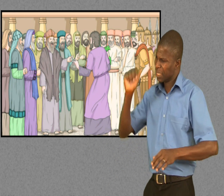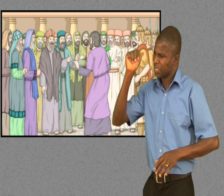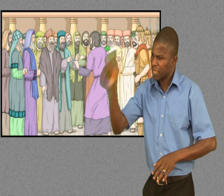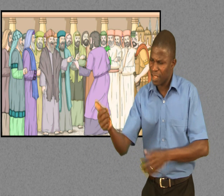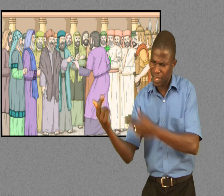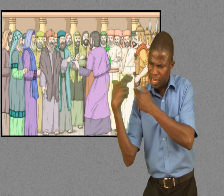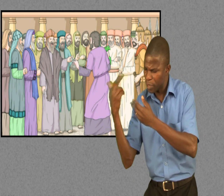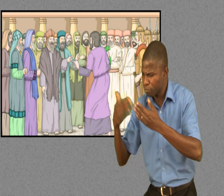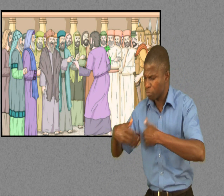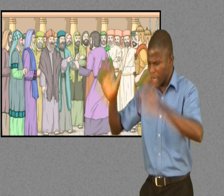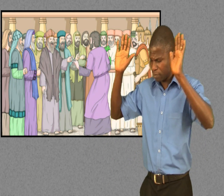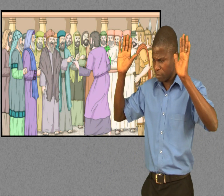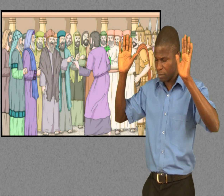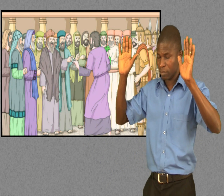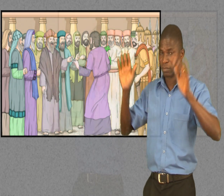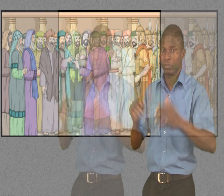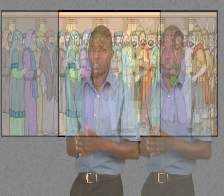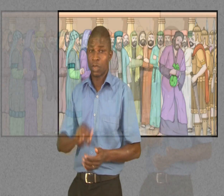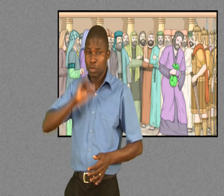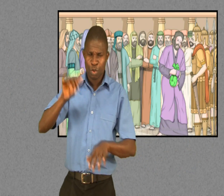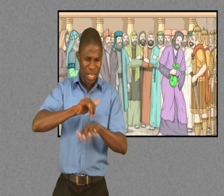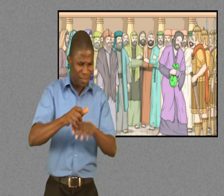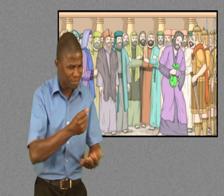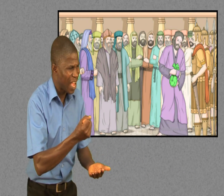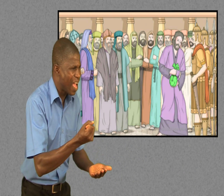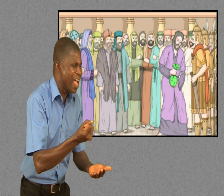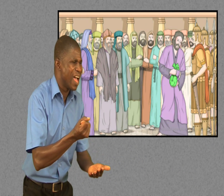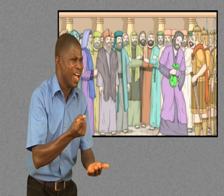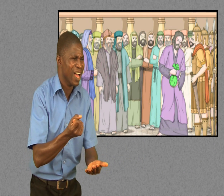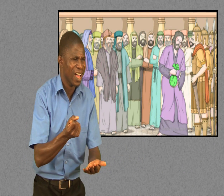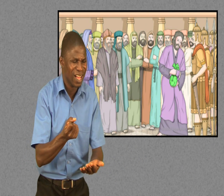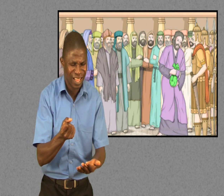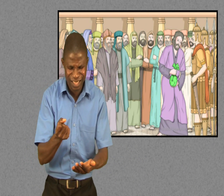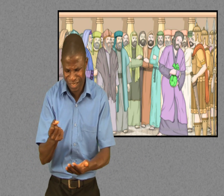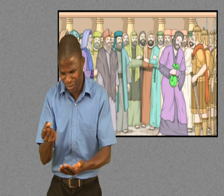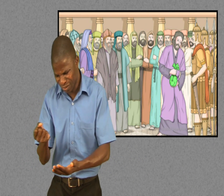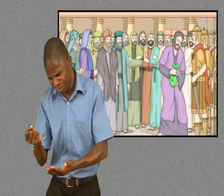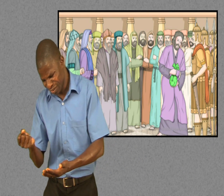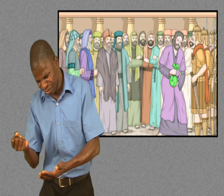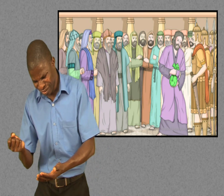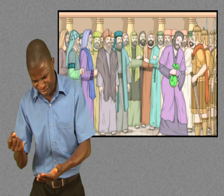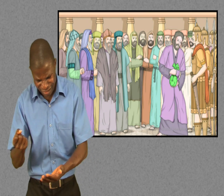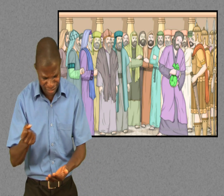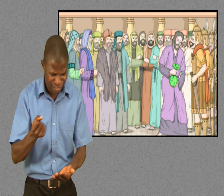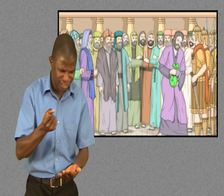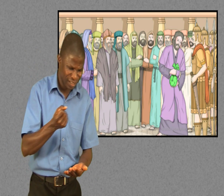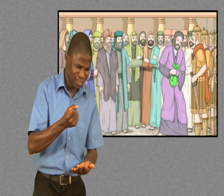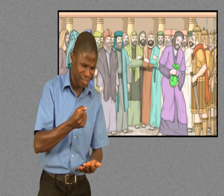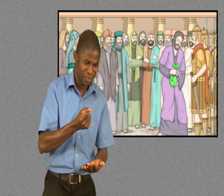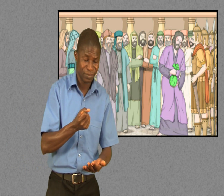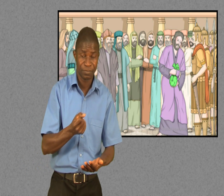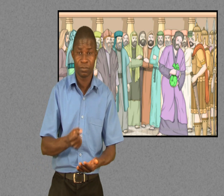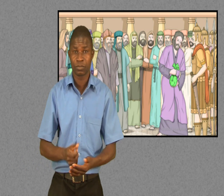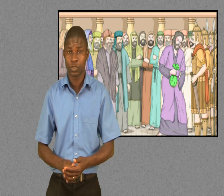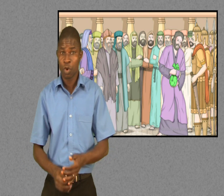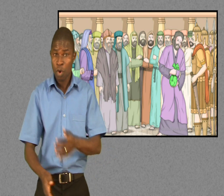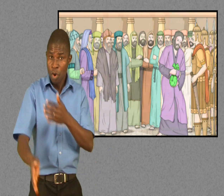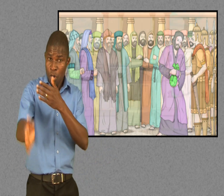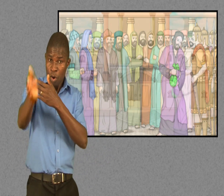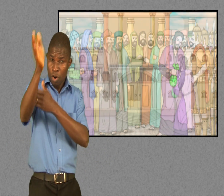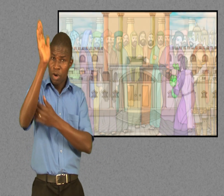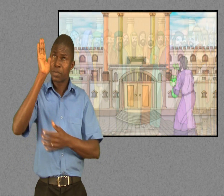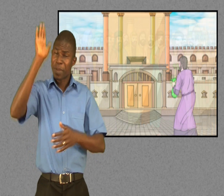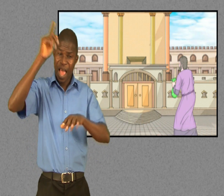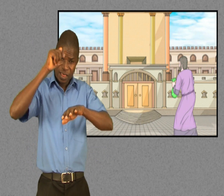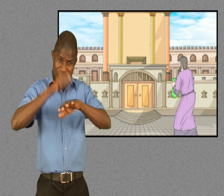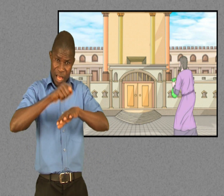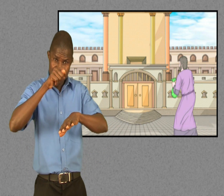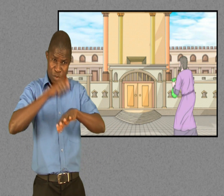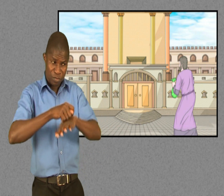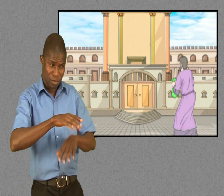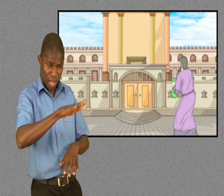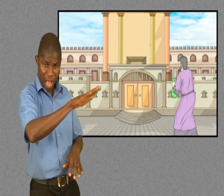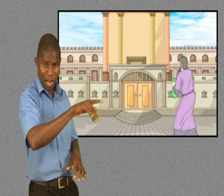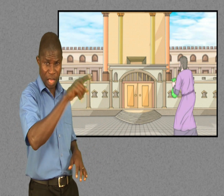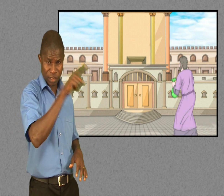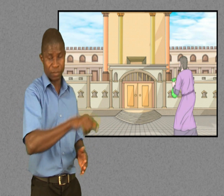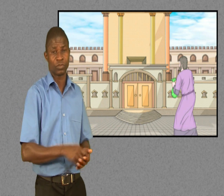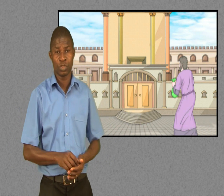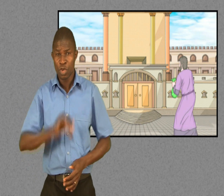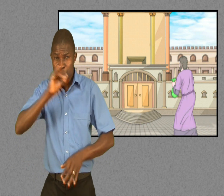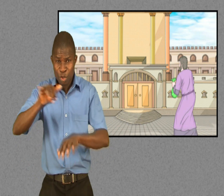“You bear the responsibility.”